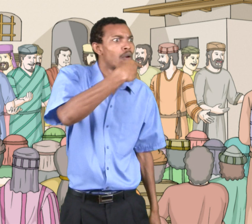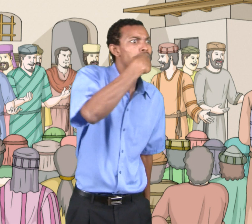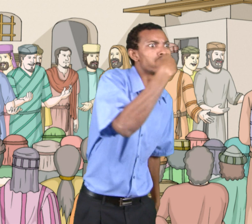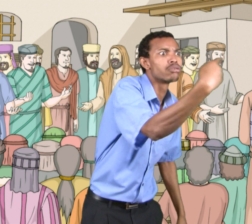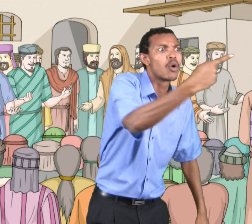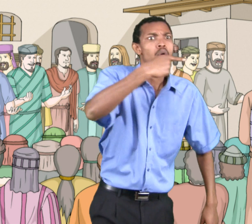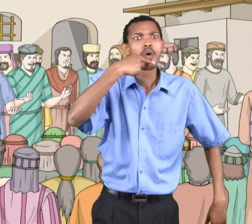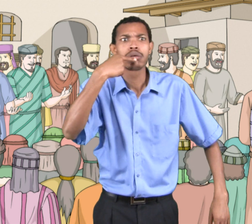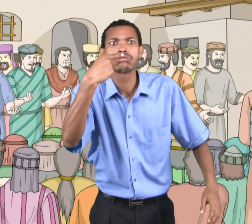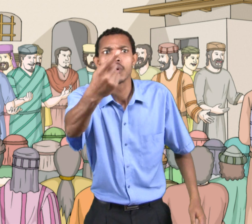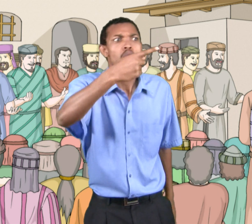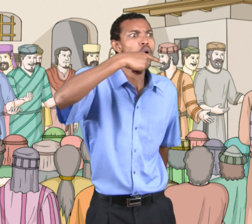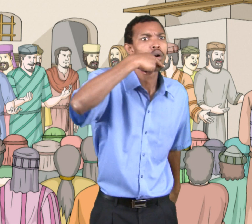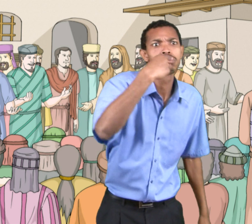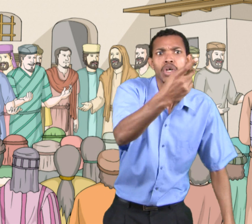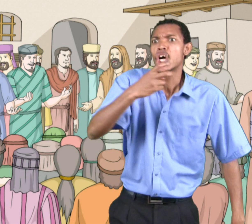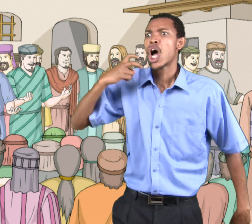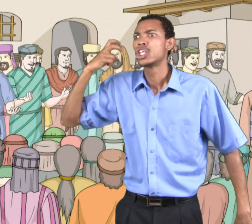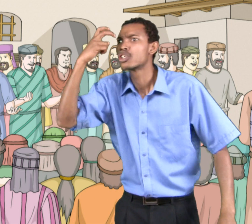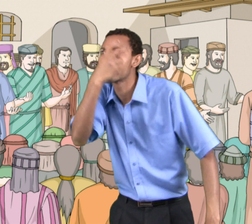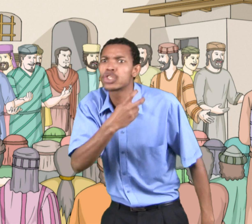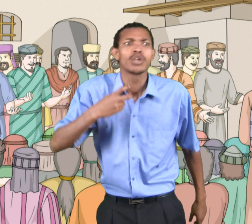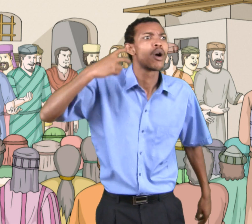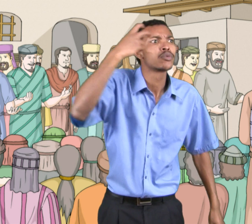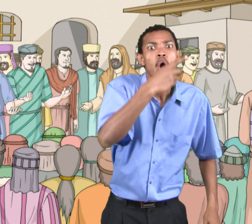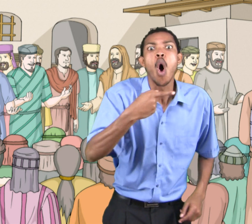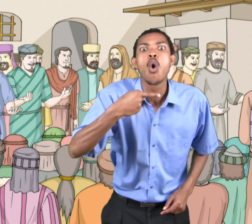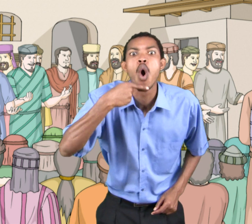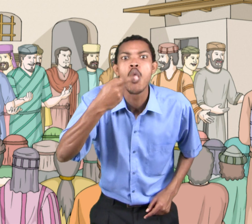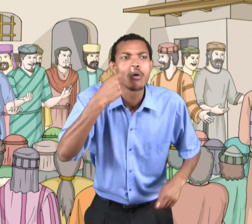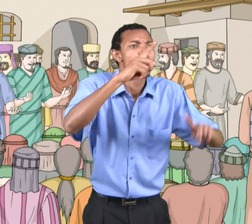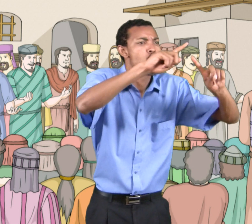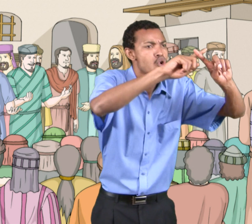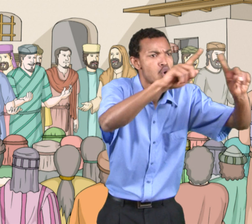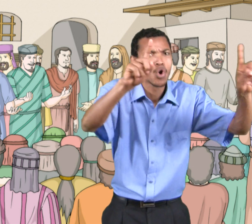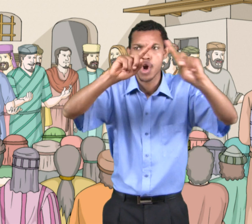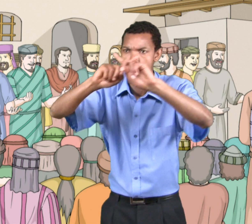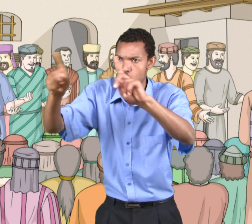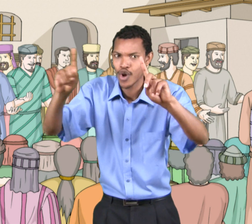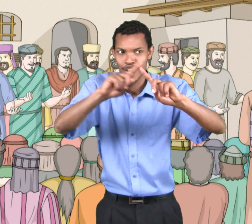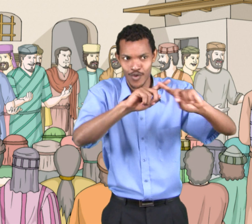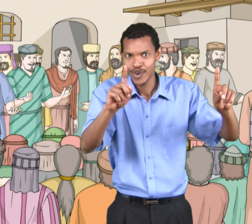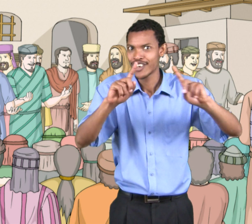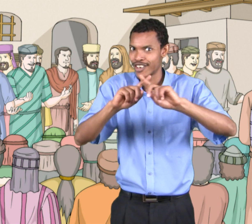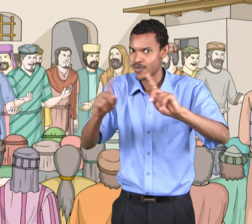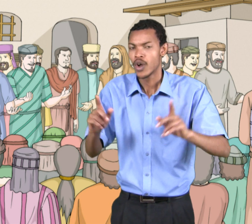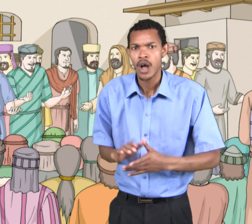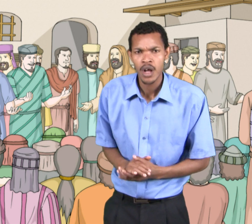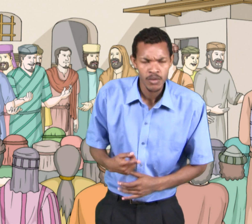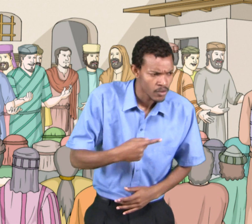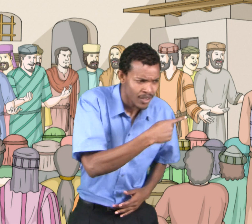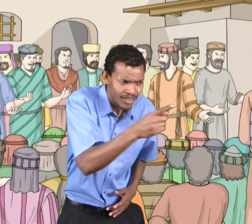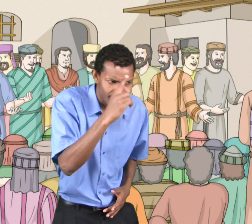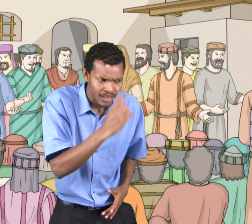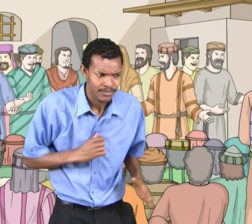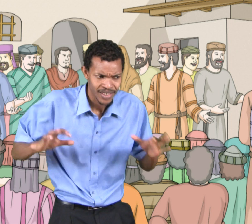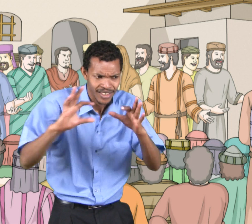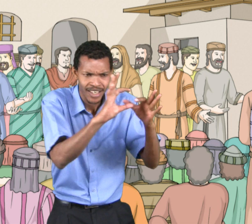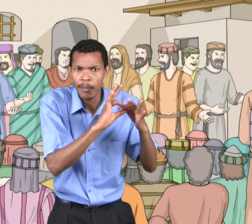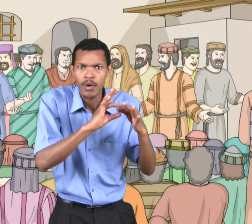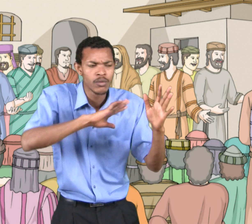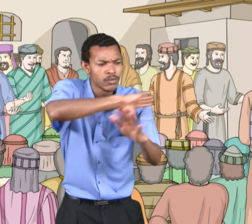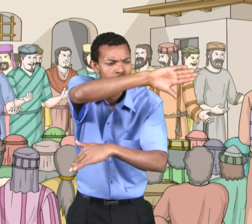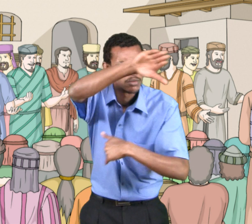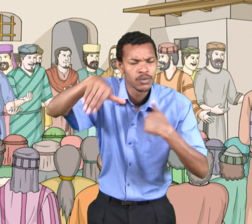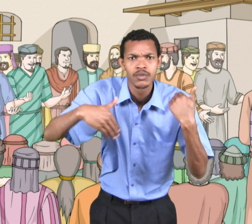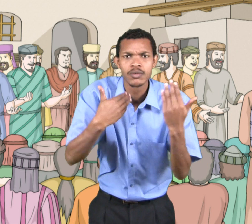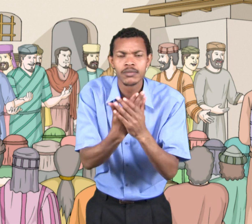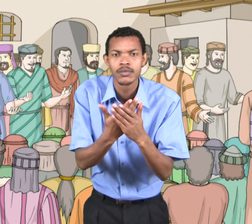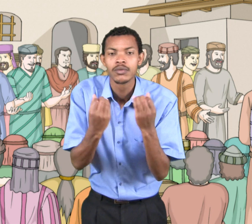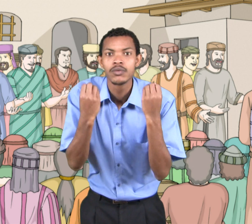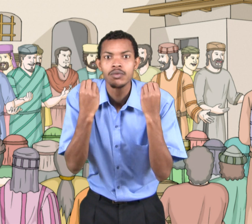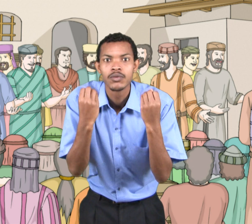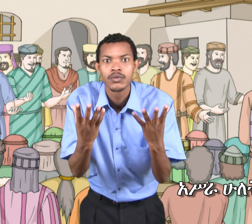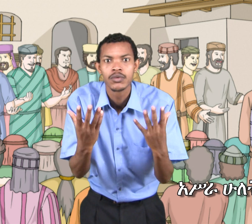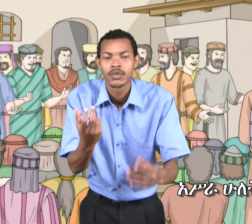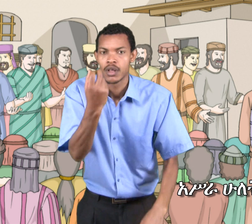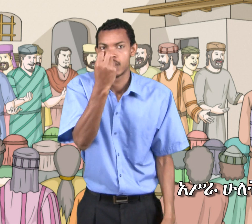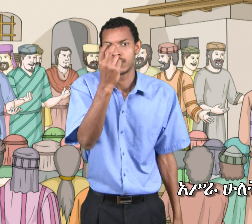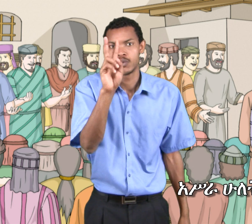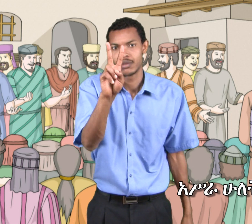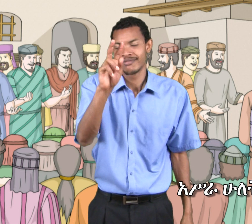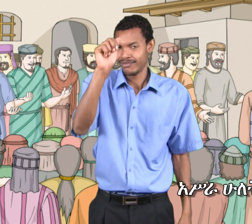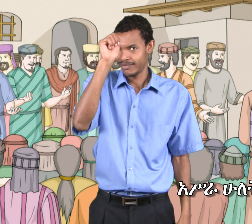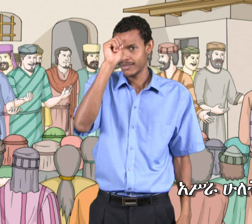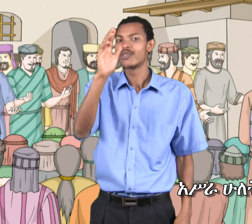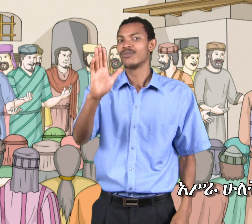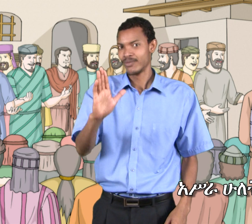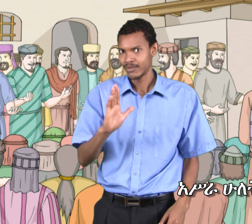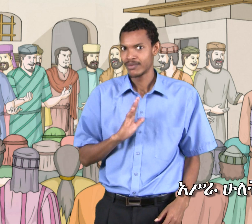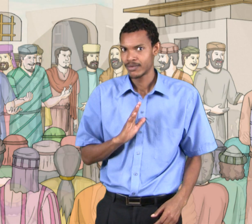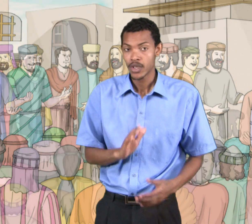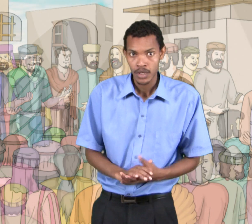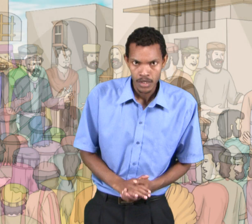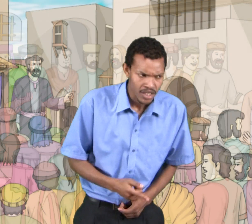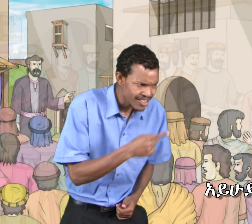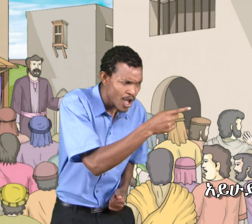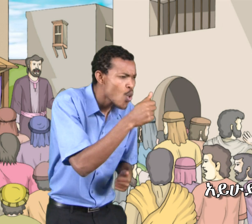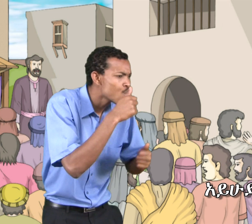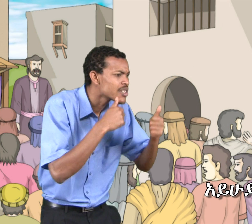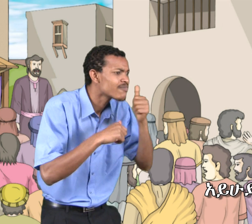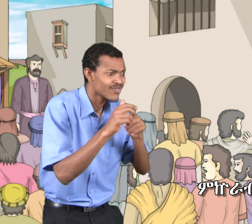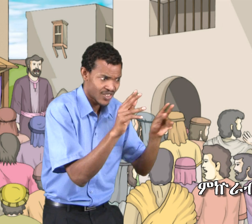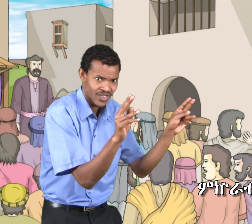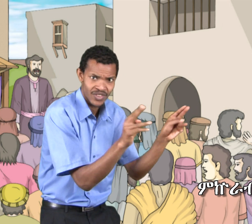There were about twelve men in all.